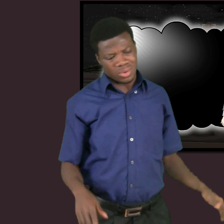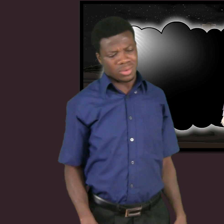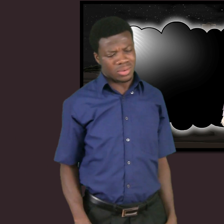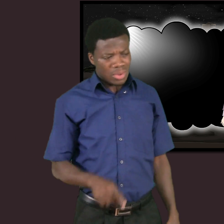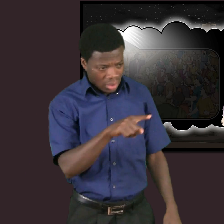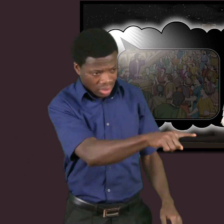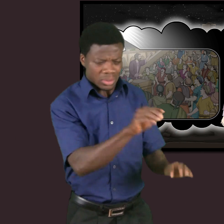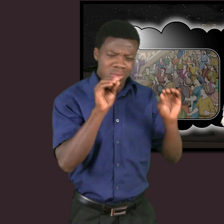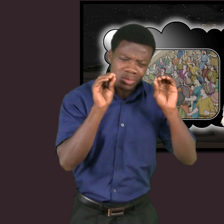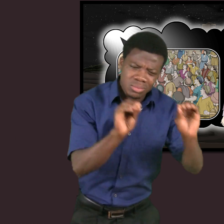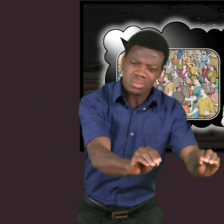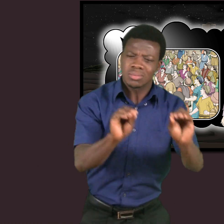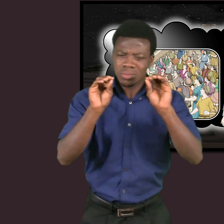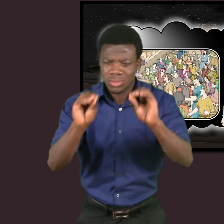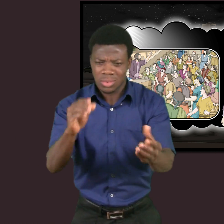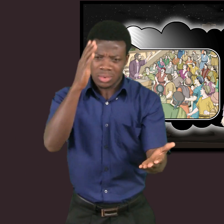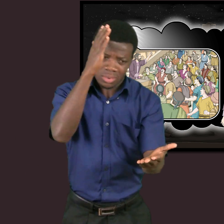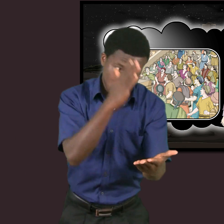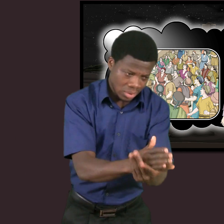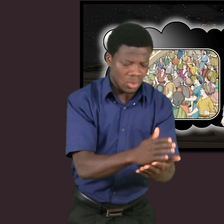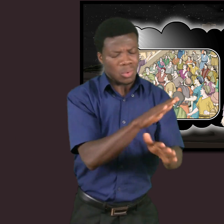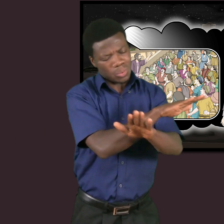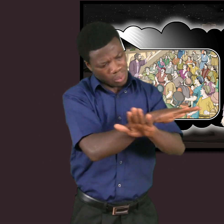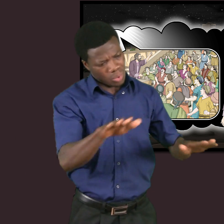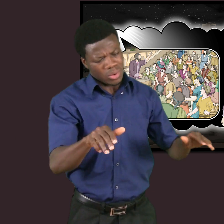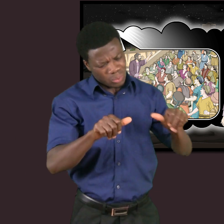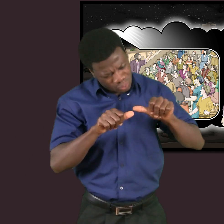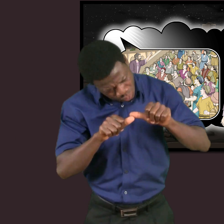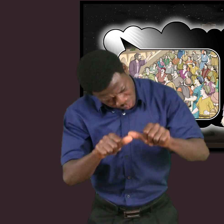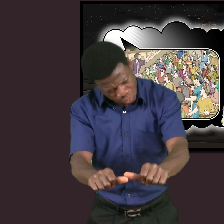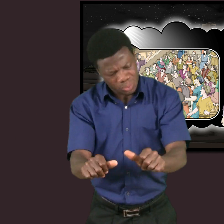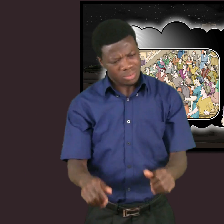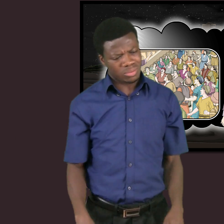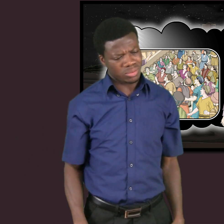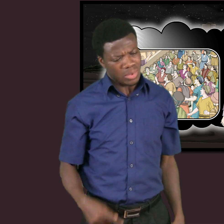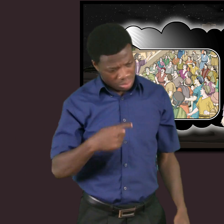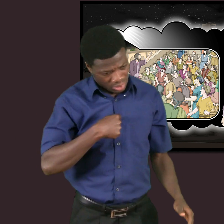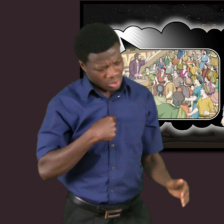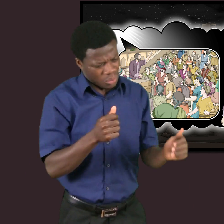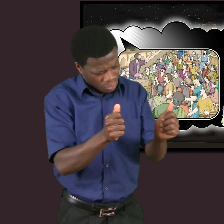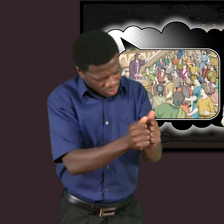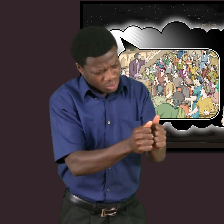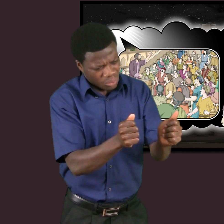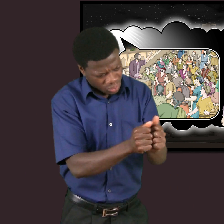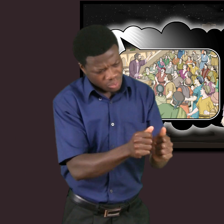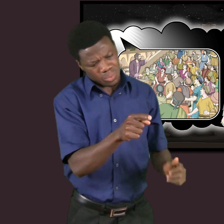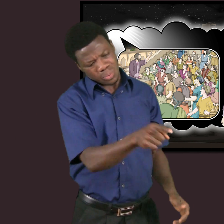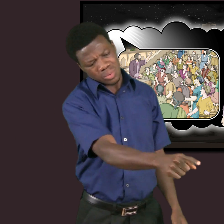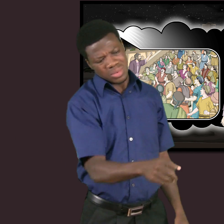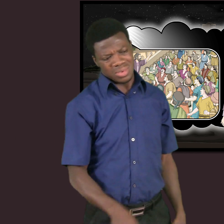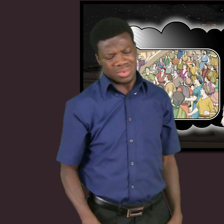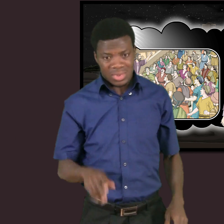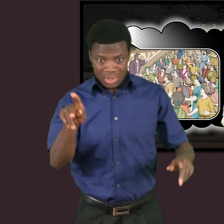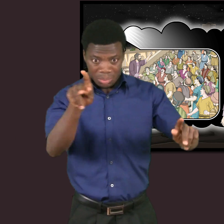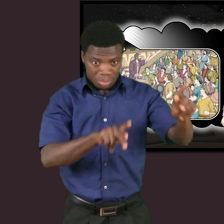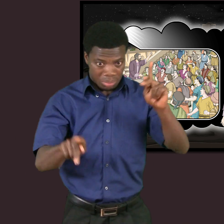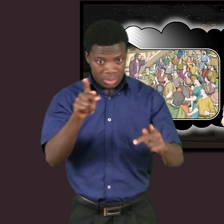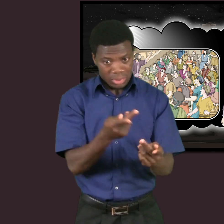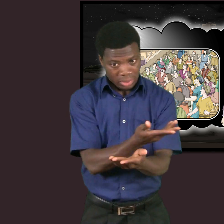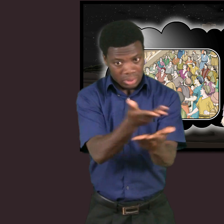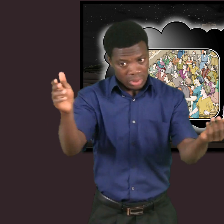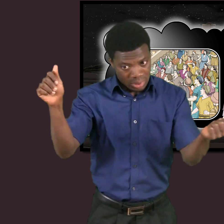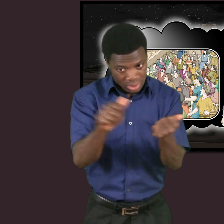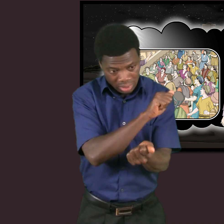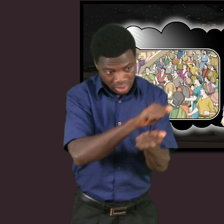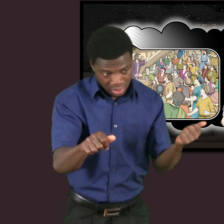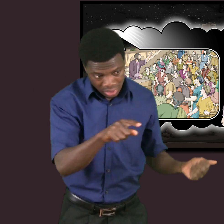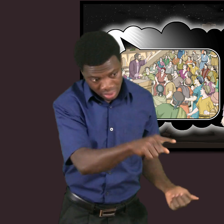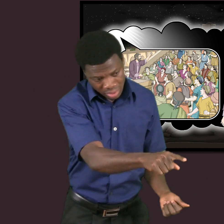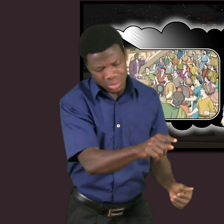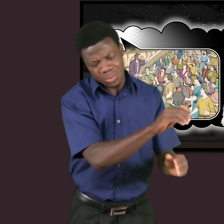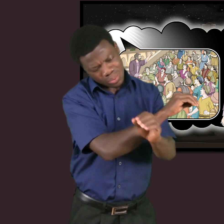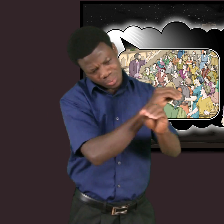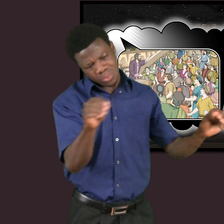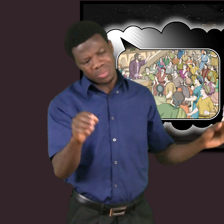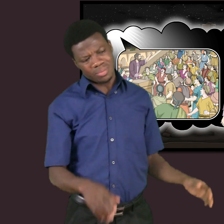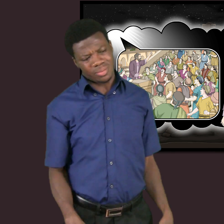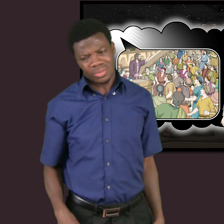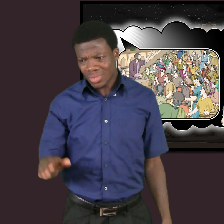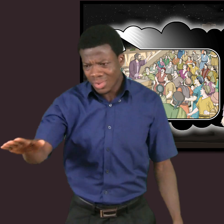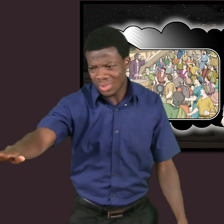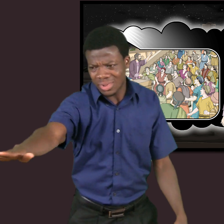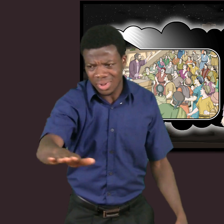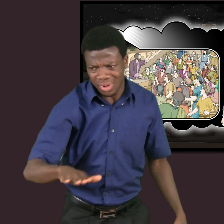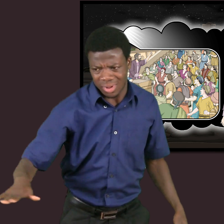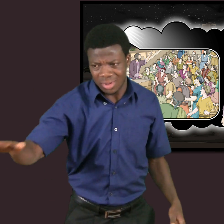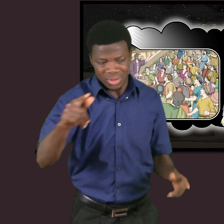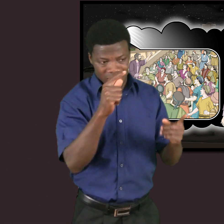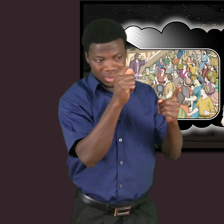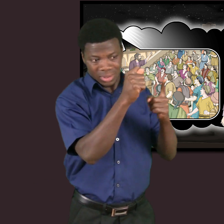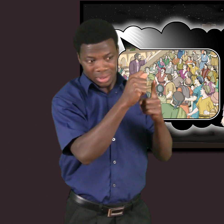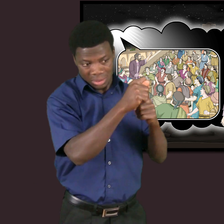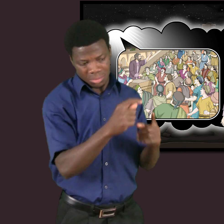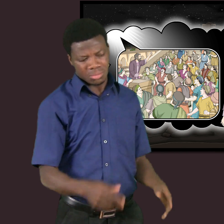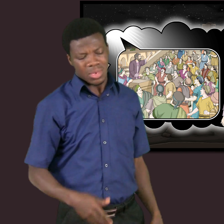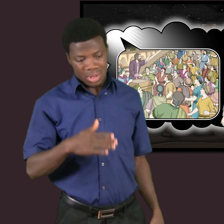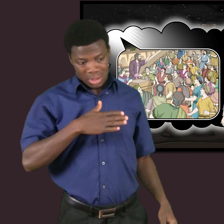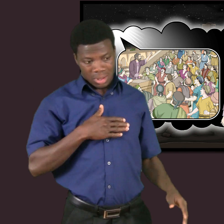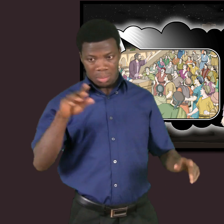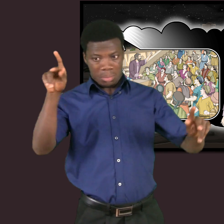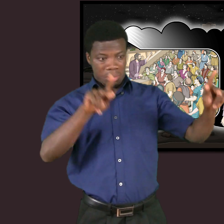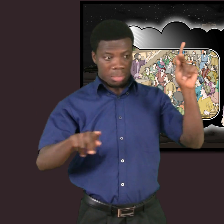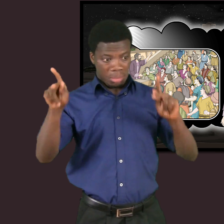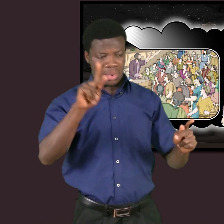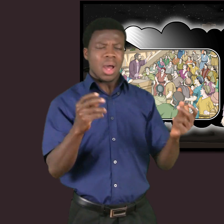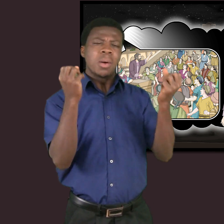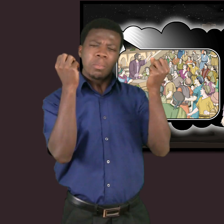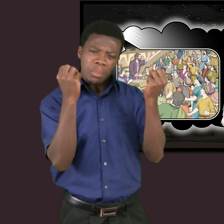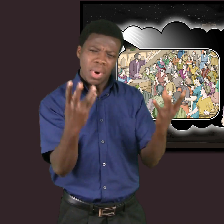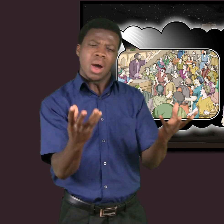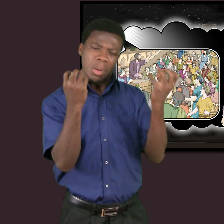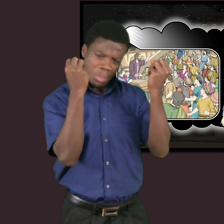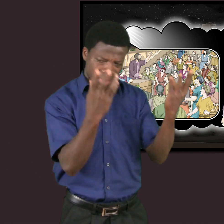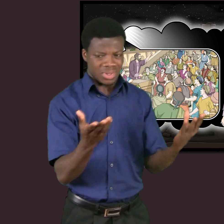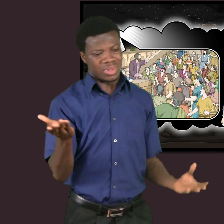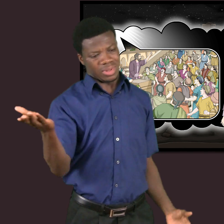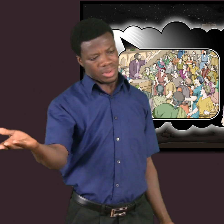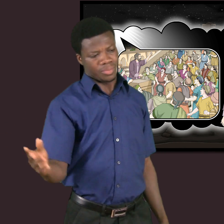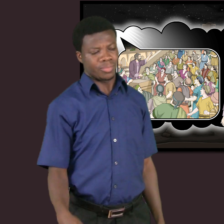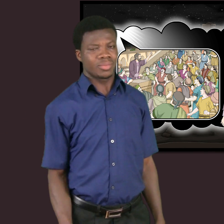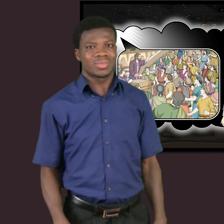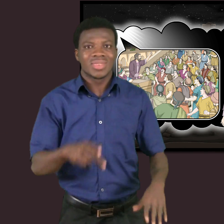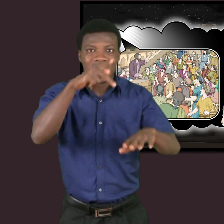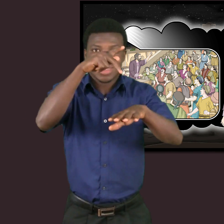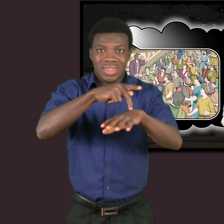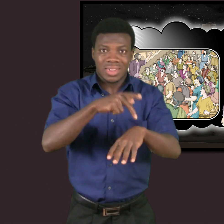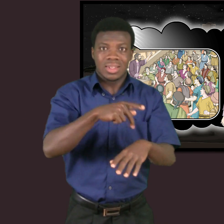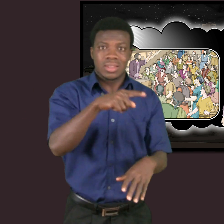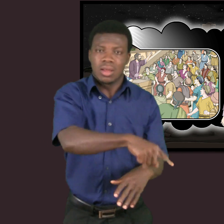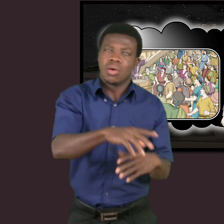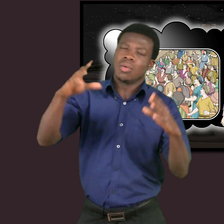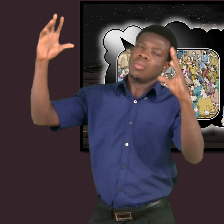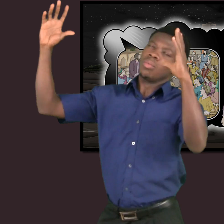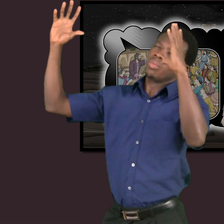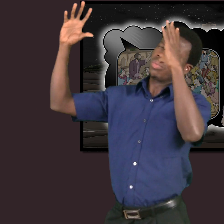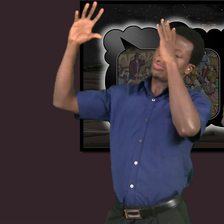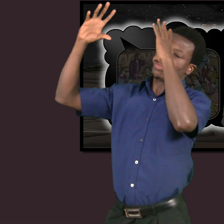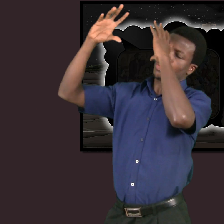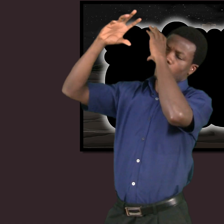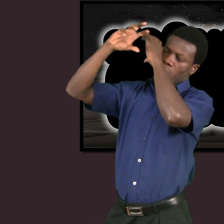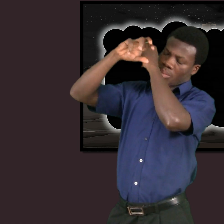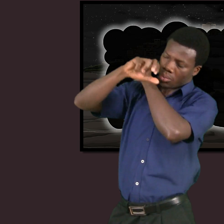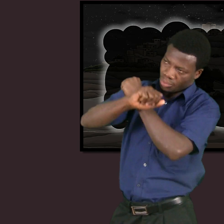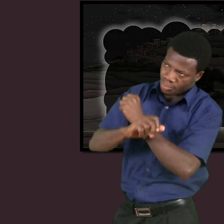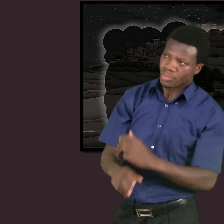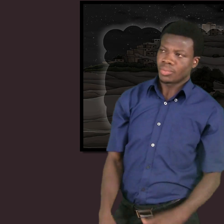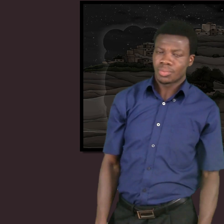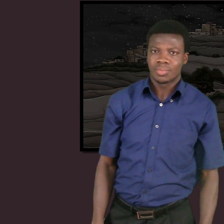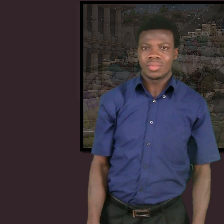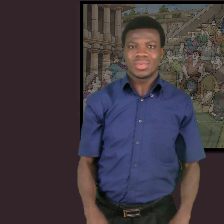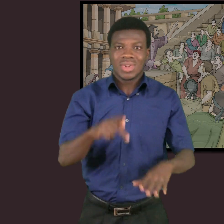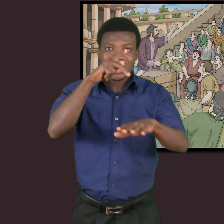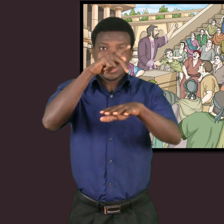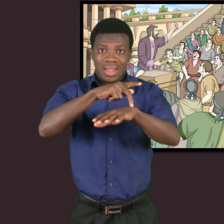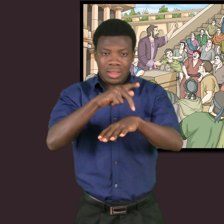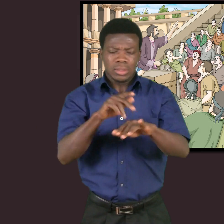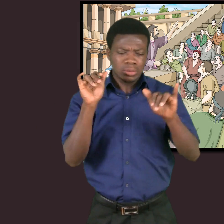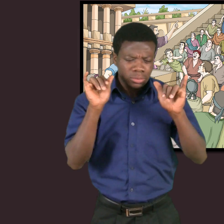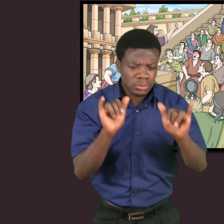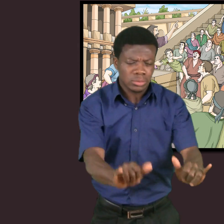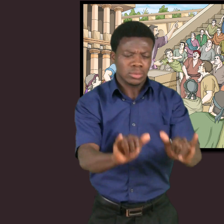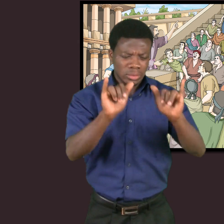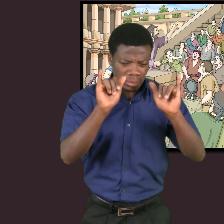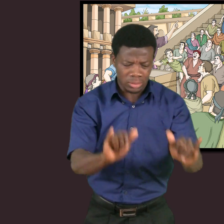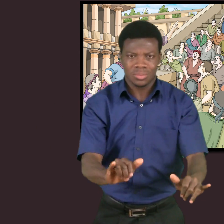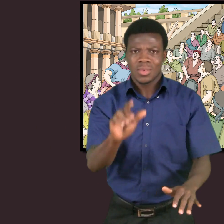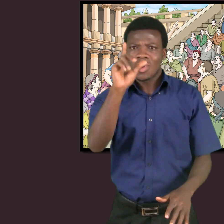For I am with you and no one will lay a hand on you, because I have many people in this city.”